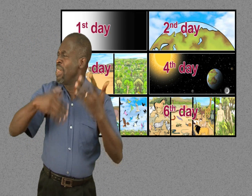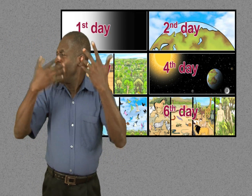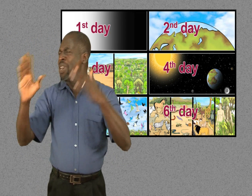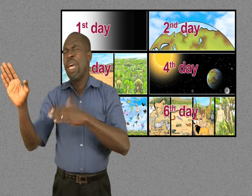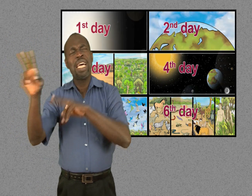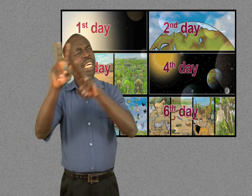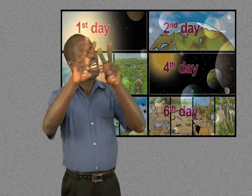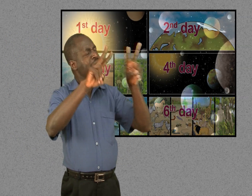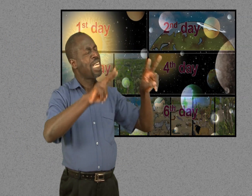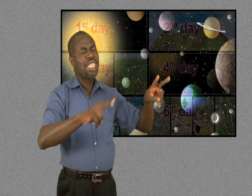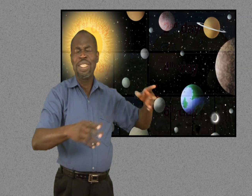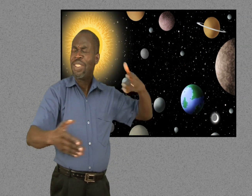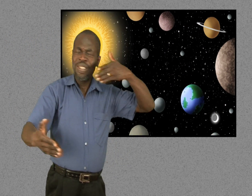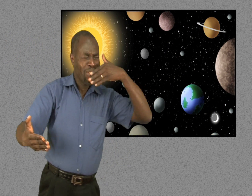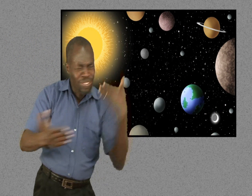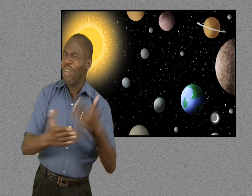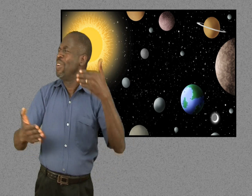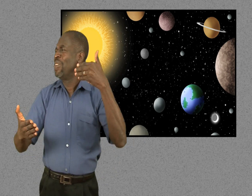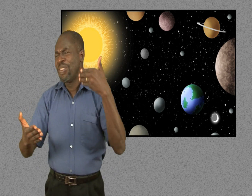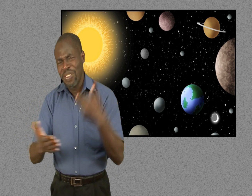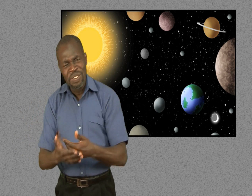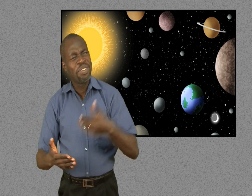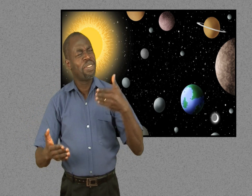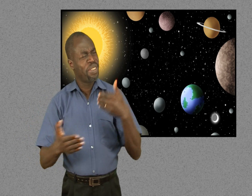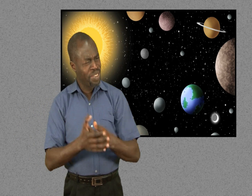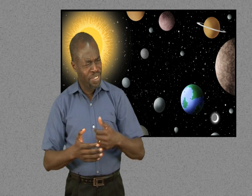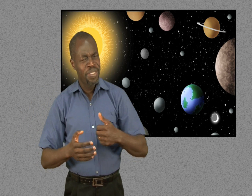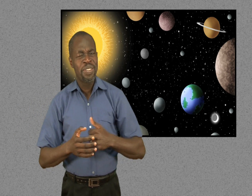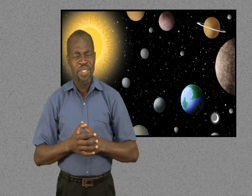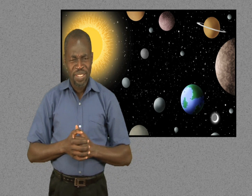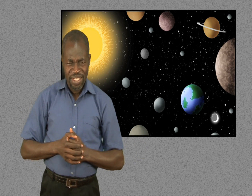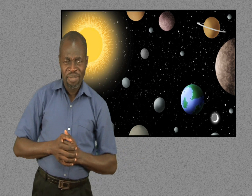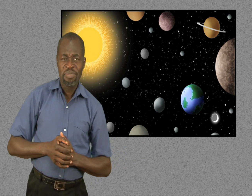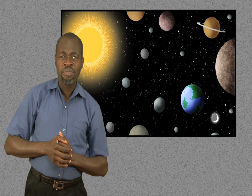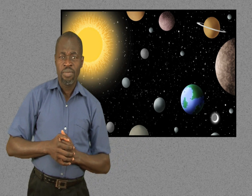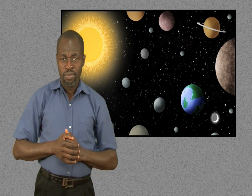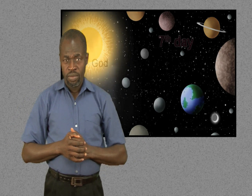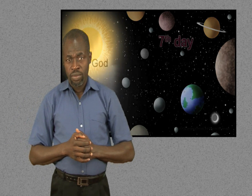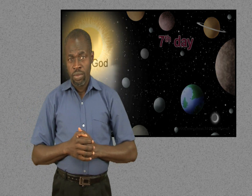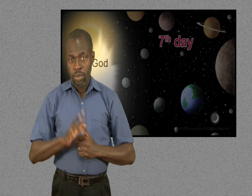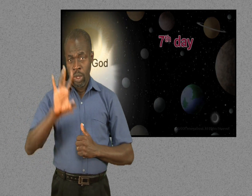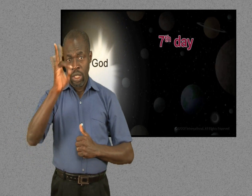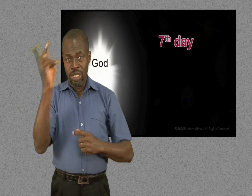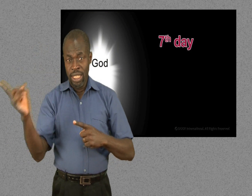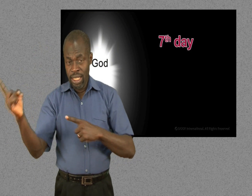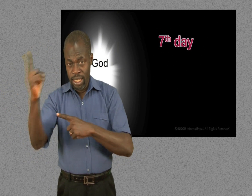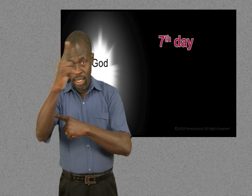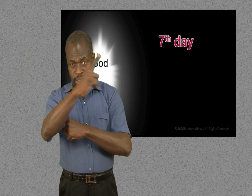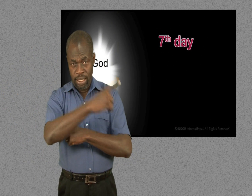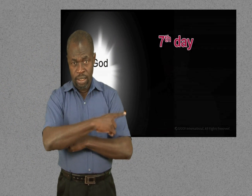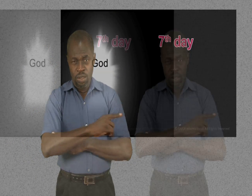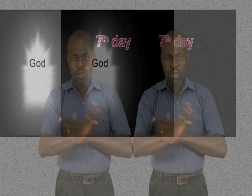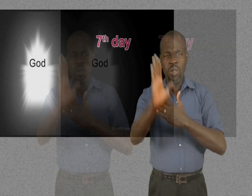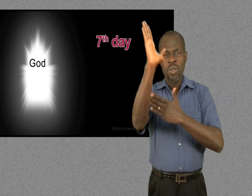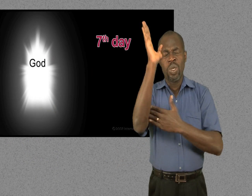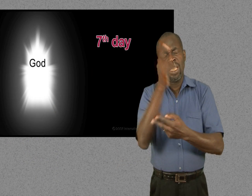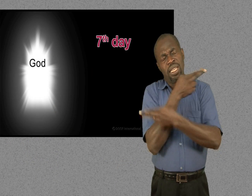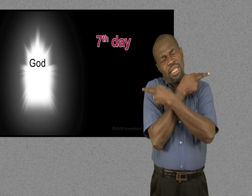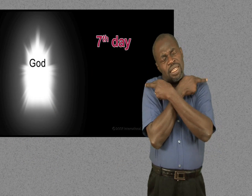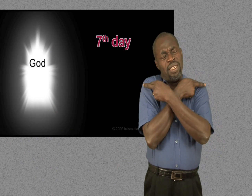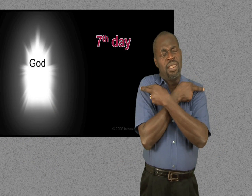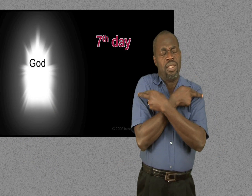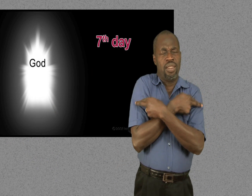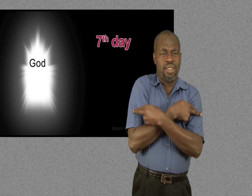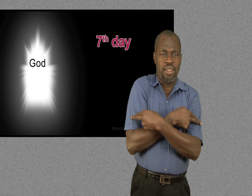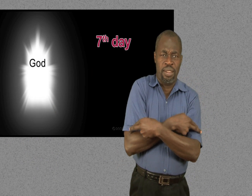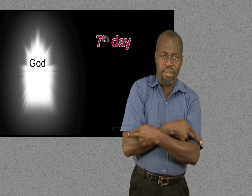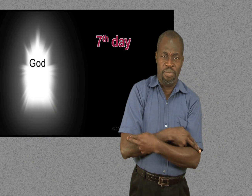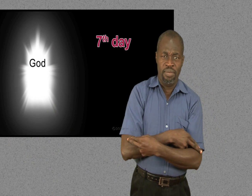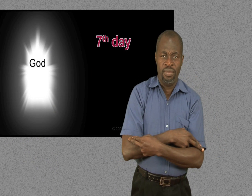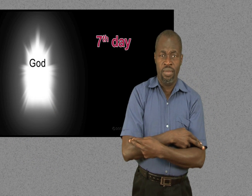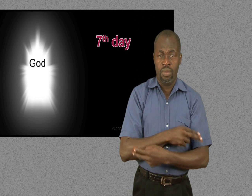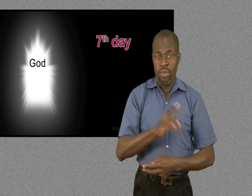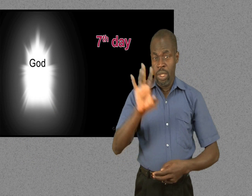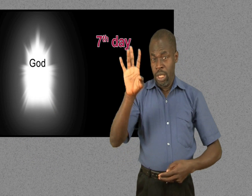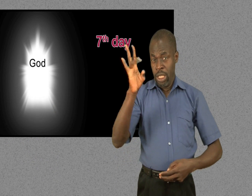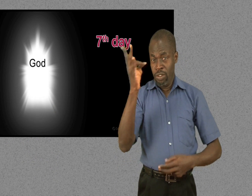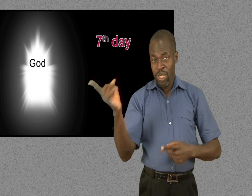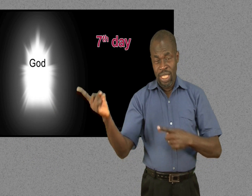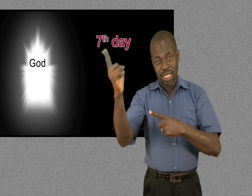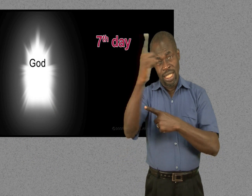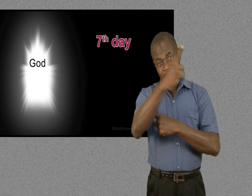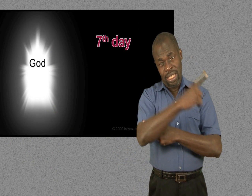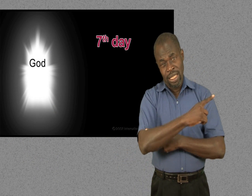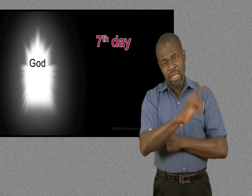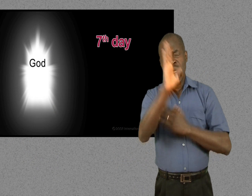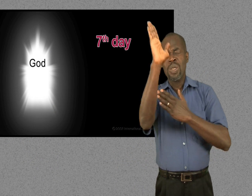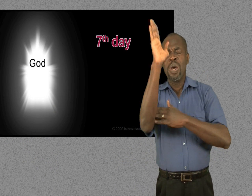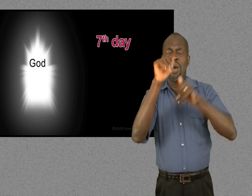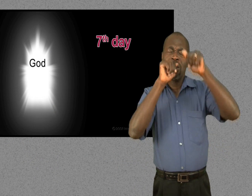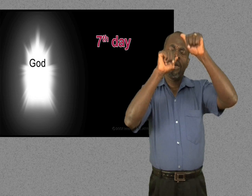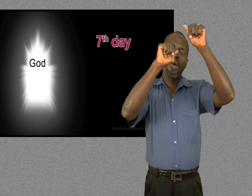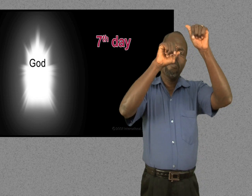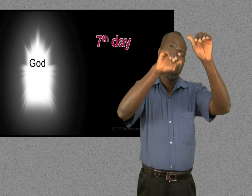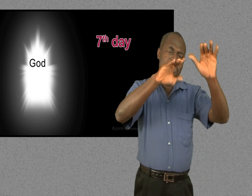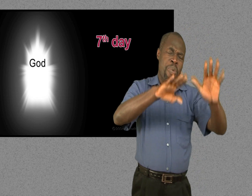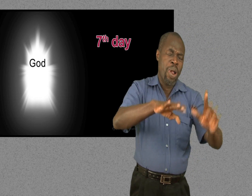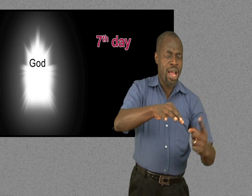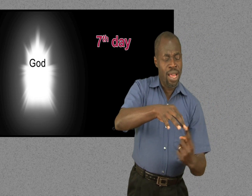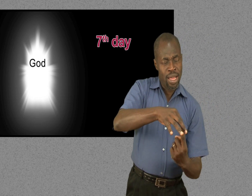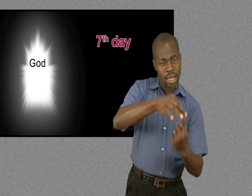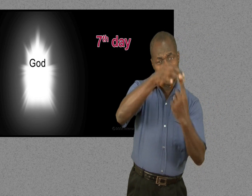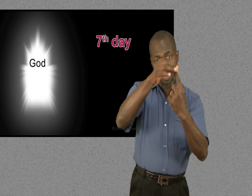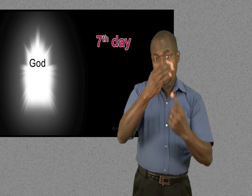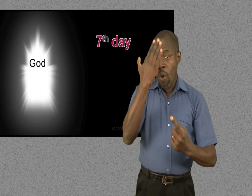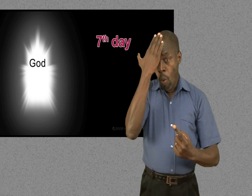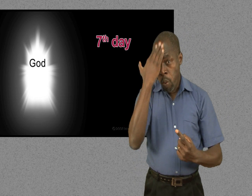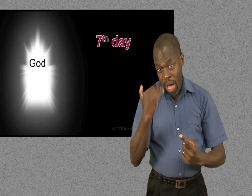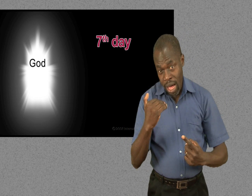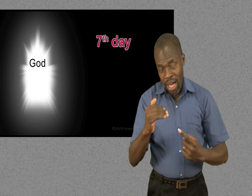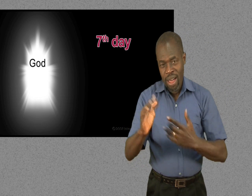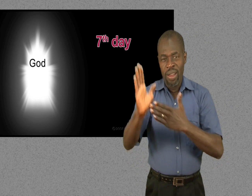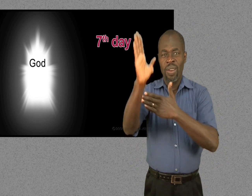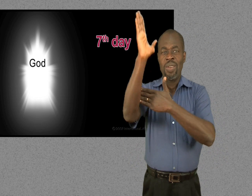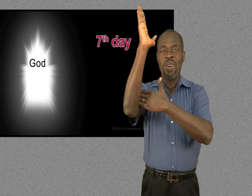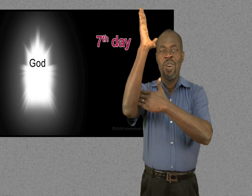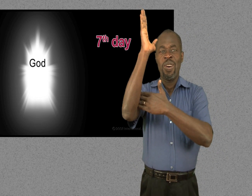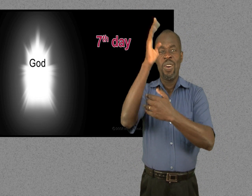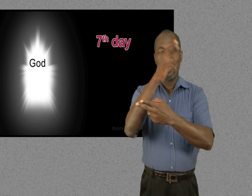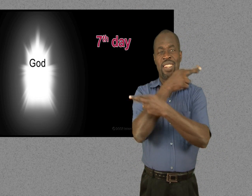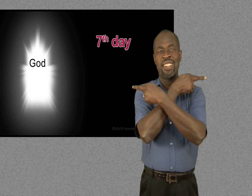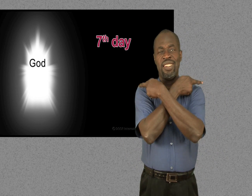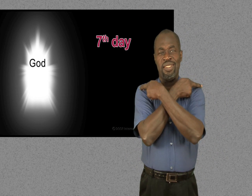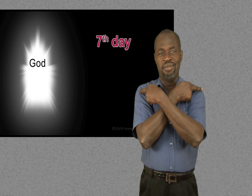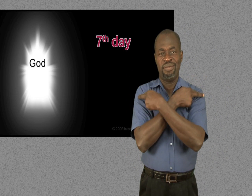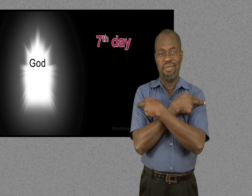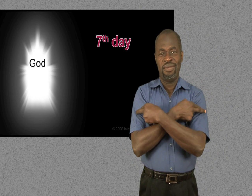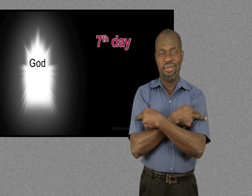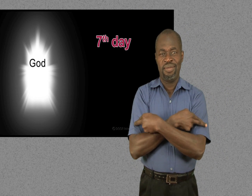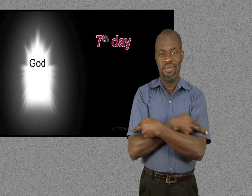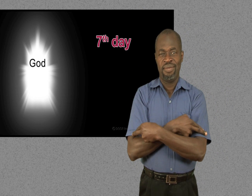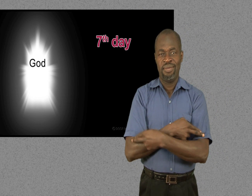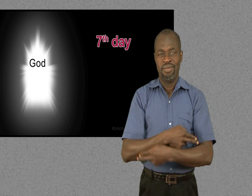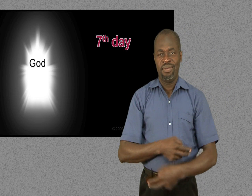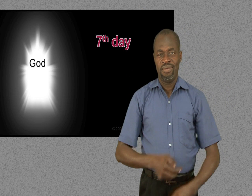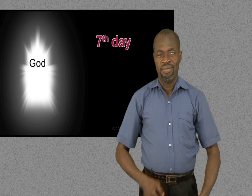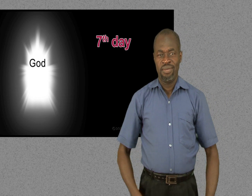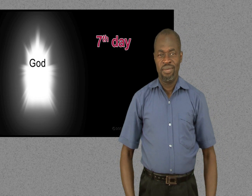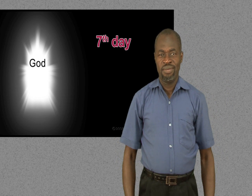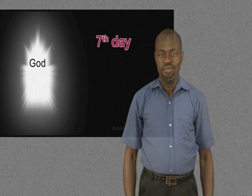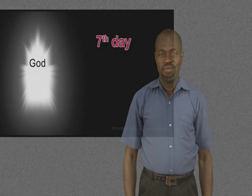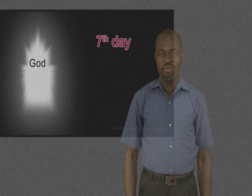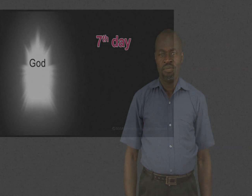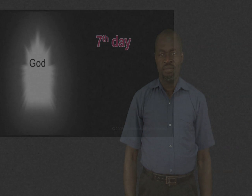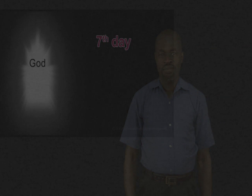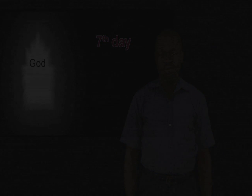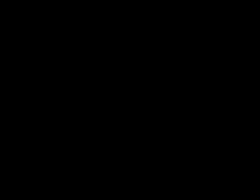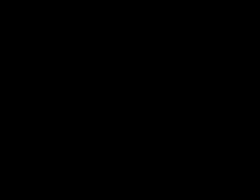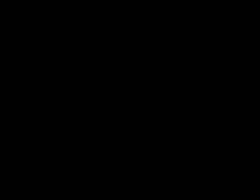Thus the heavens and the earth were completed in all their vast array. And by the seventh day God had finished the work He had been doing; so on that day He rested from all His work. Then God blessed the seventh day and sanctified it, because on that day He rested from all the work of creation that He had accomplished.